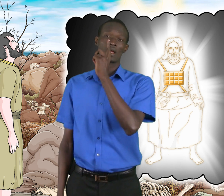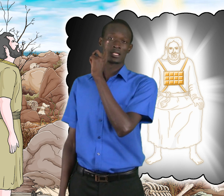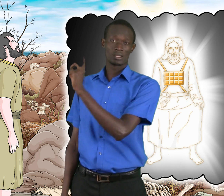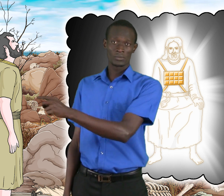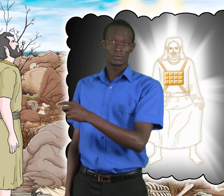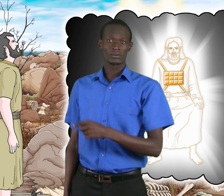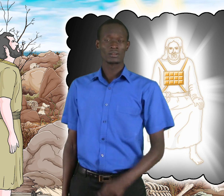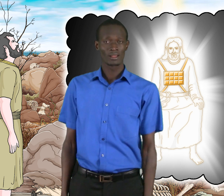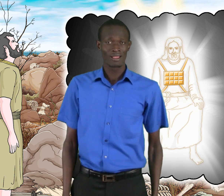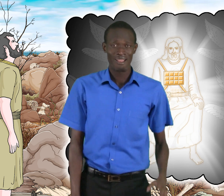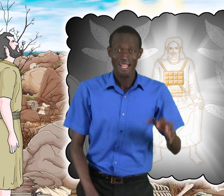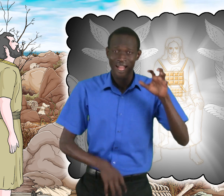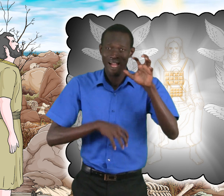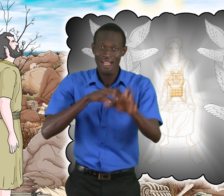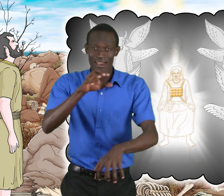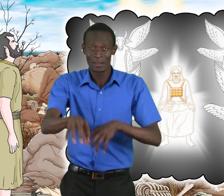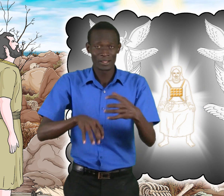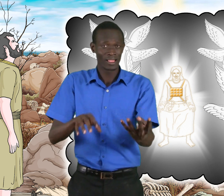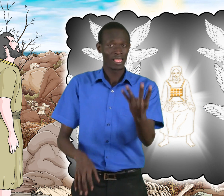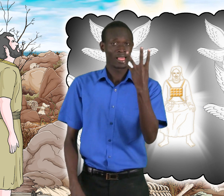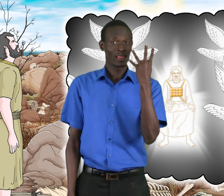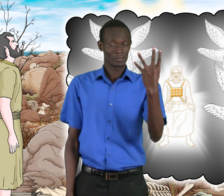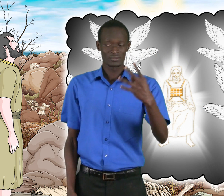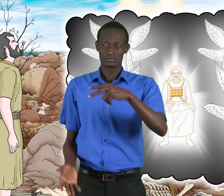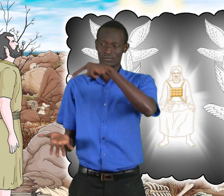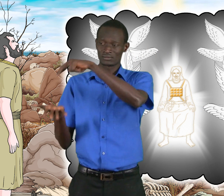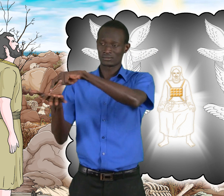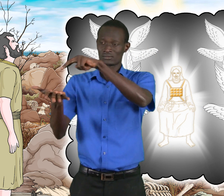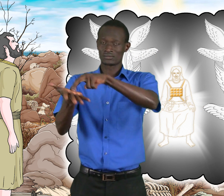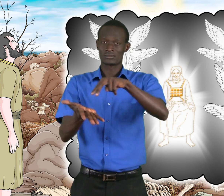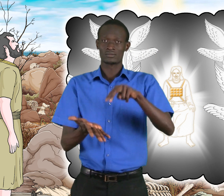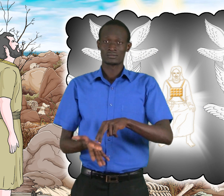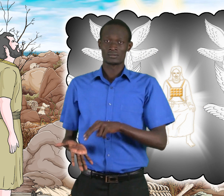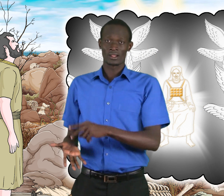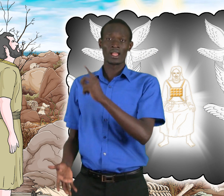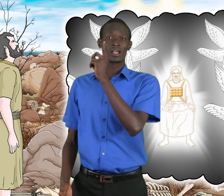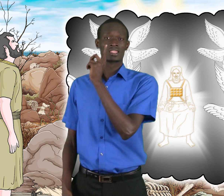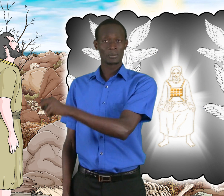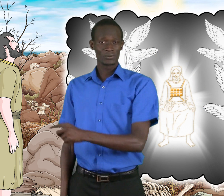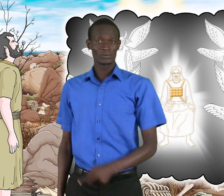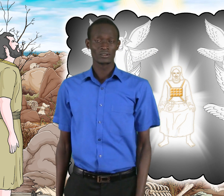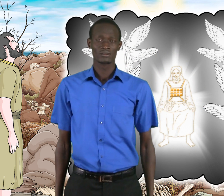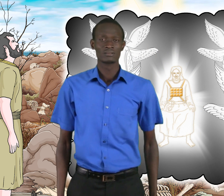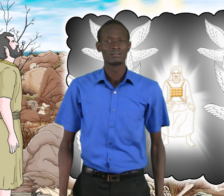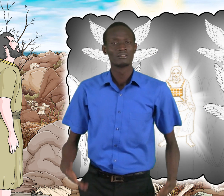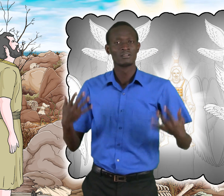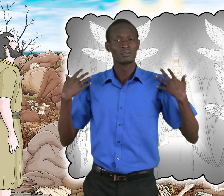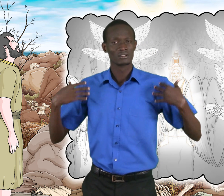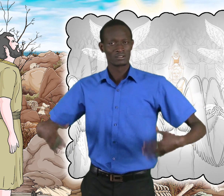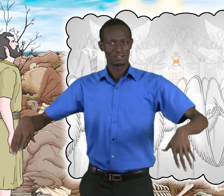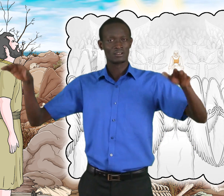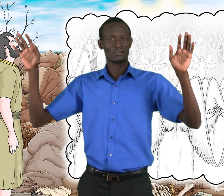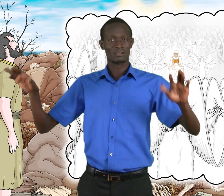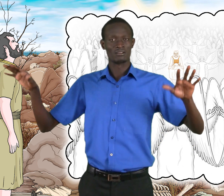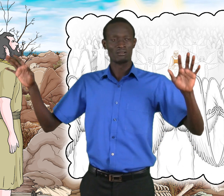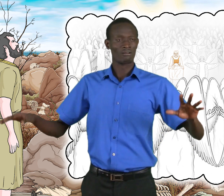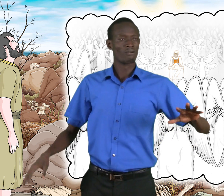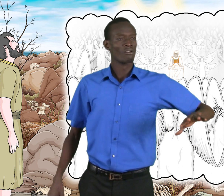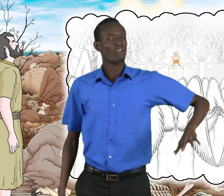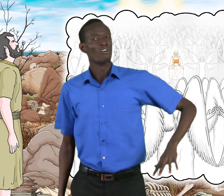And all the angels stood around the throne and around the elders and the four living creatures.